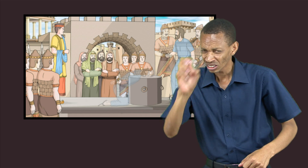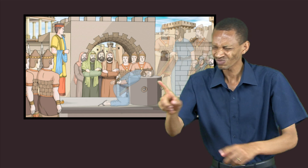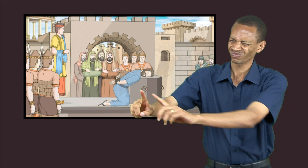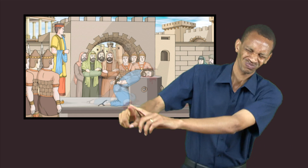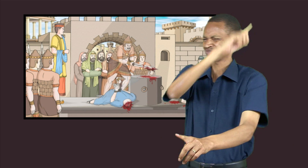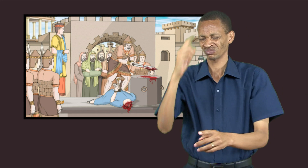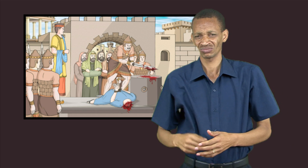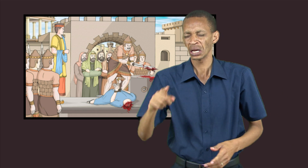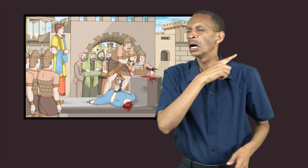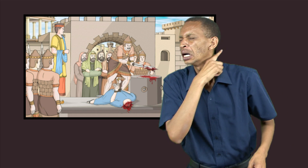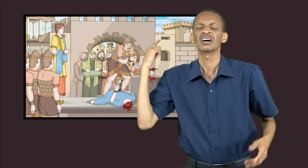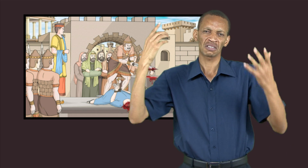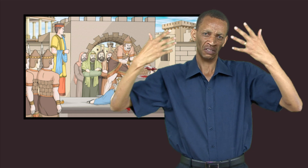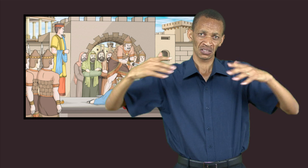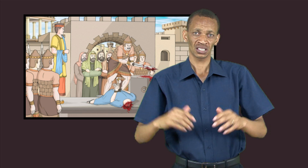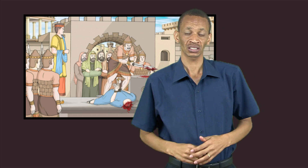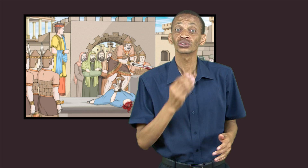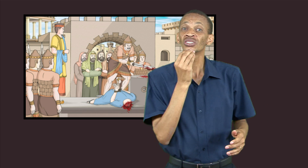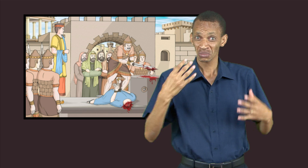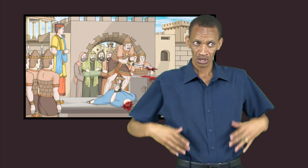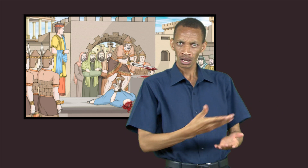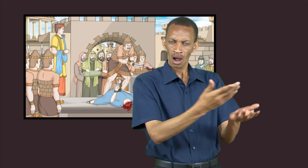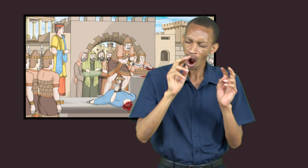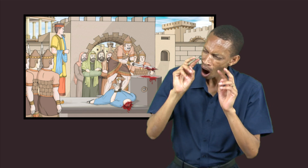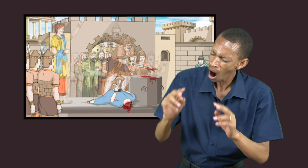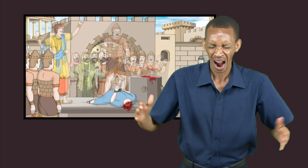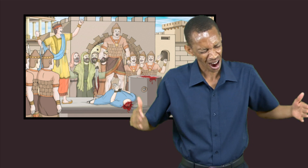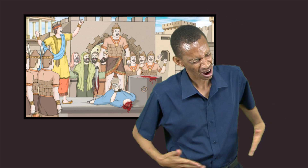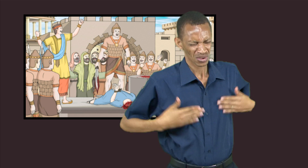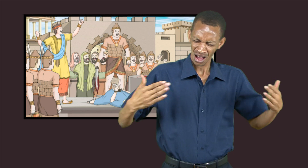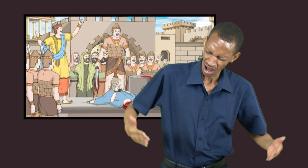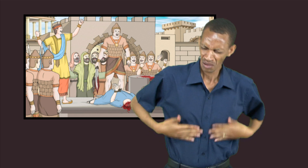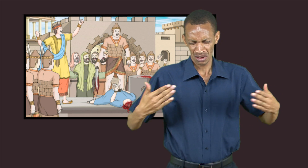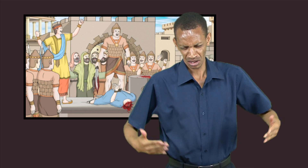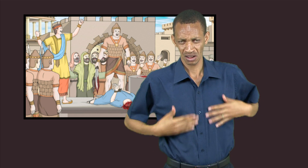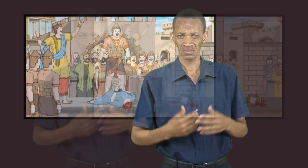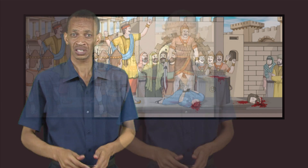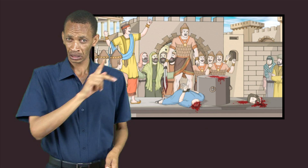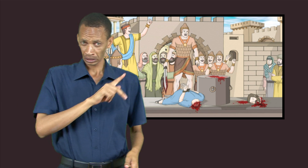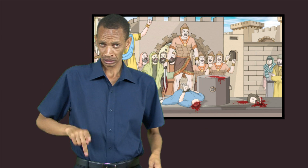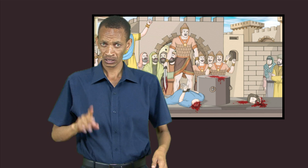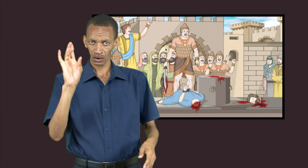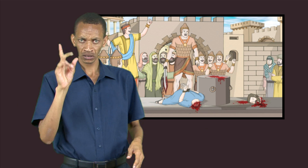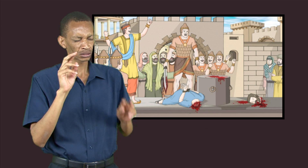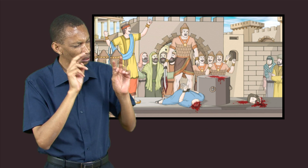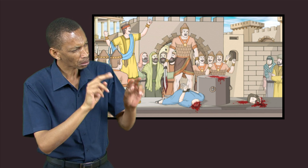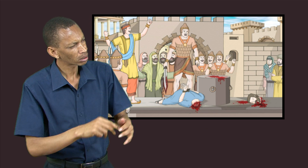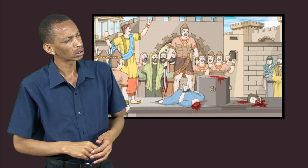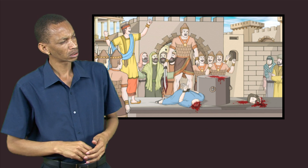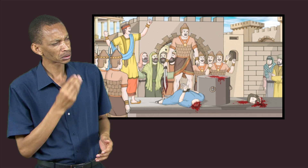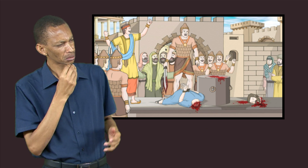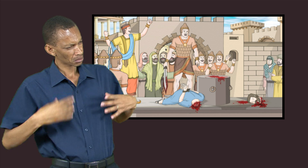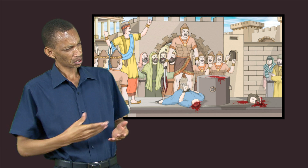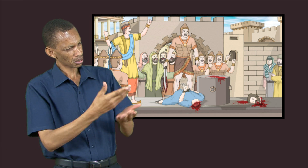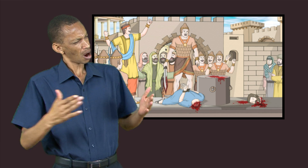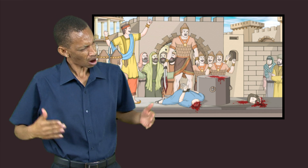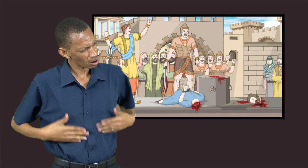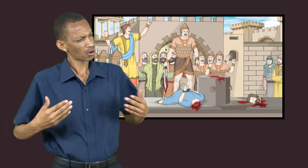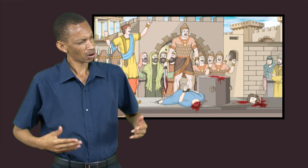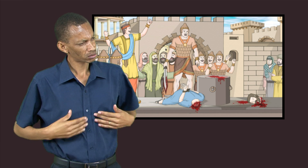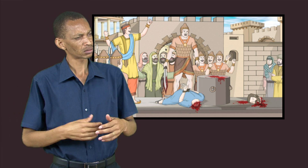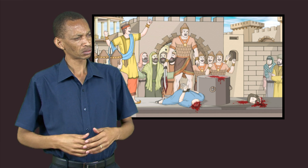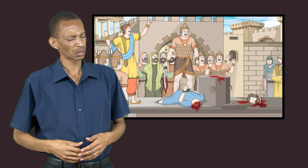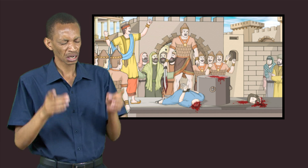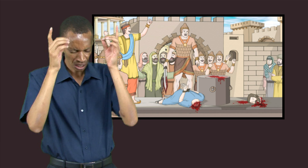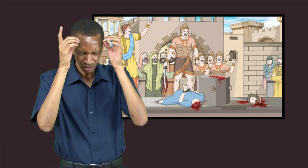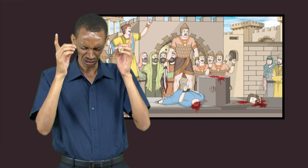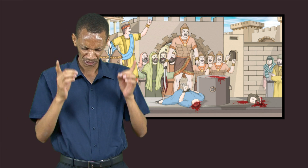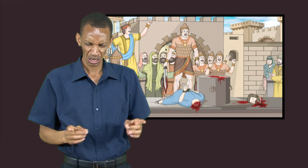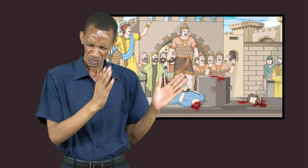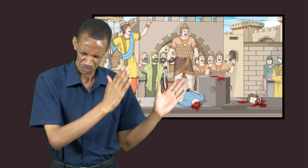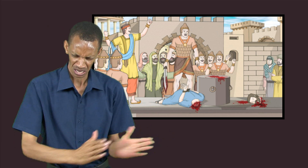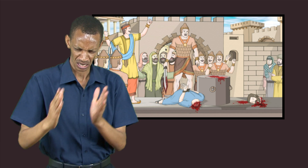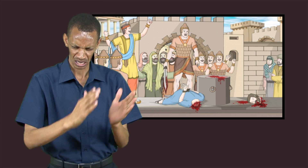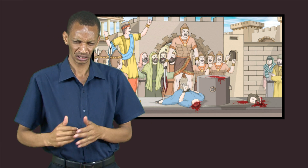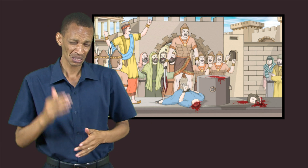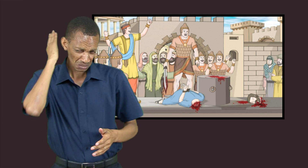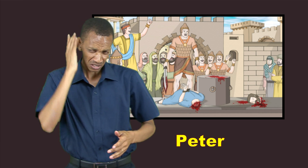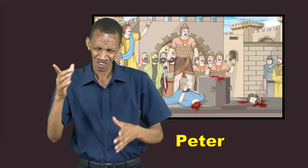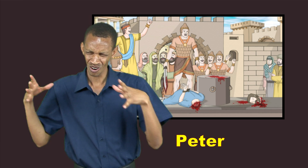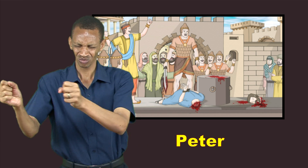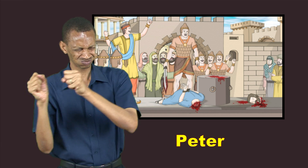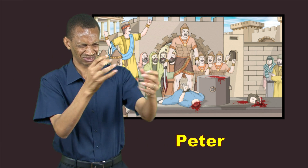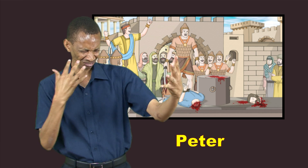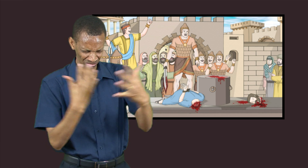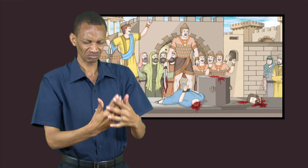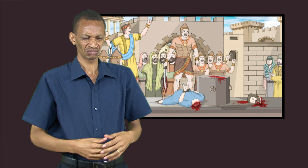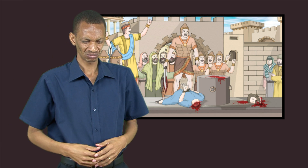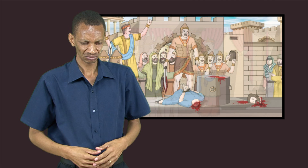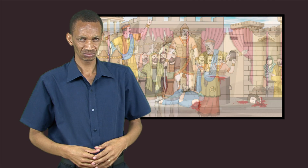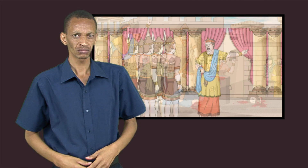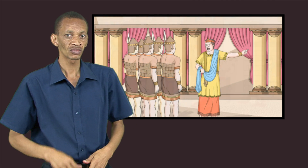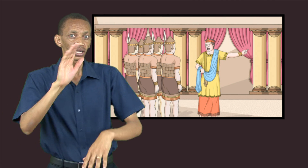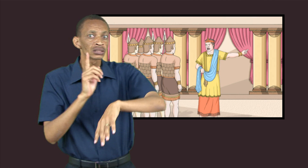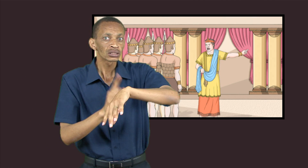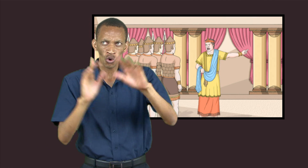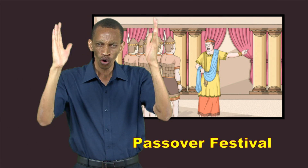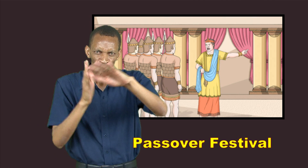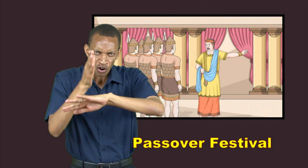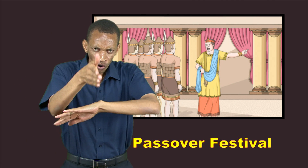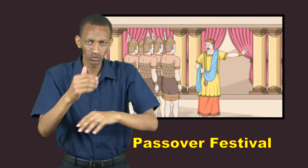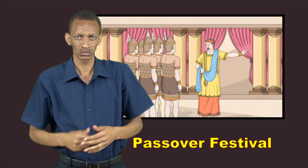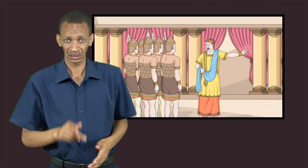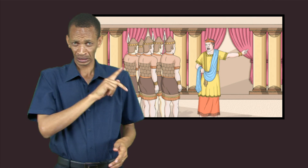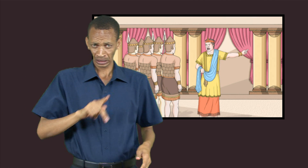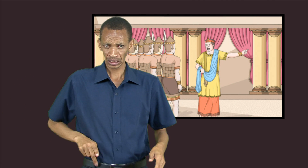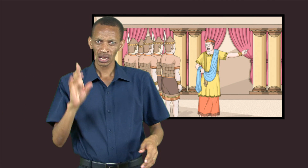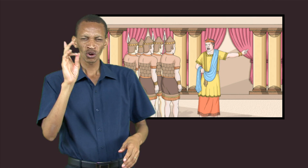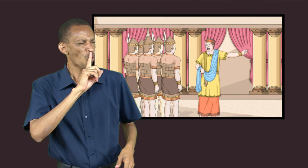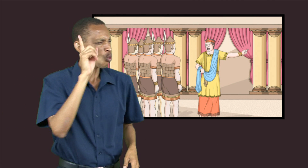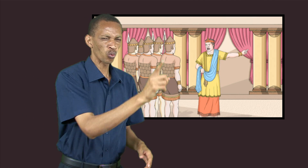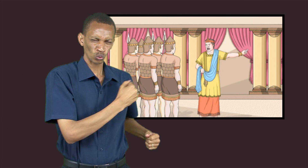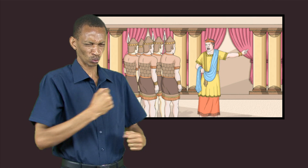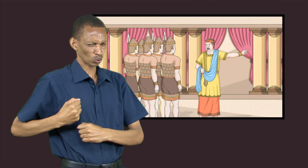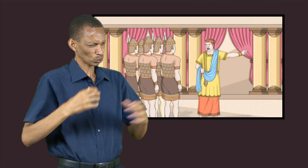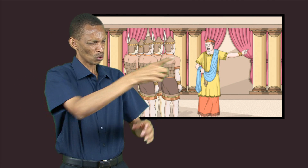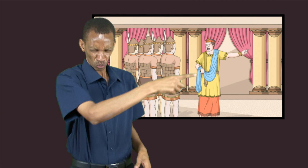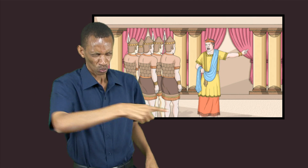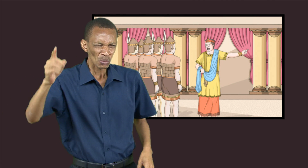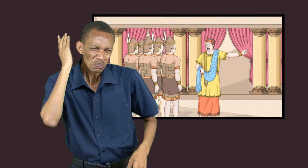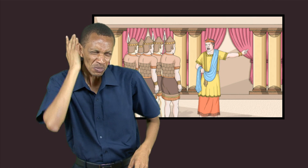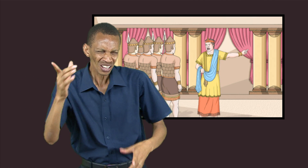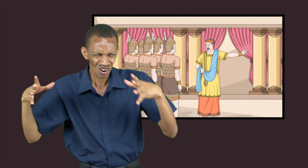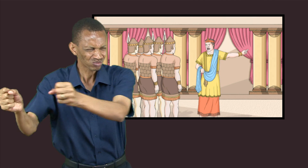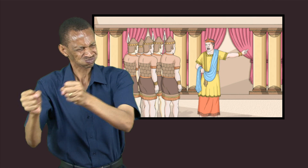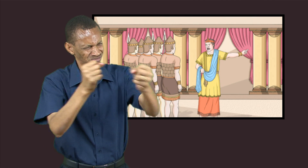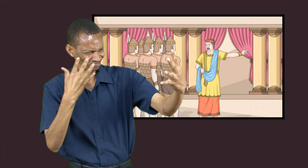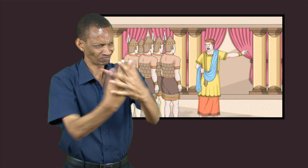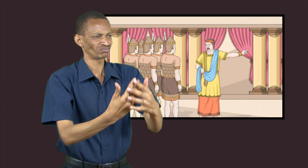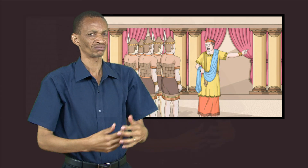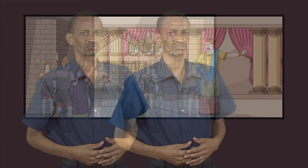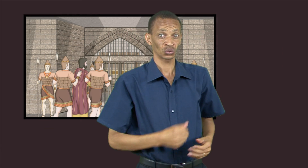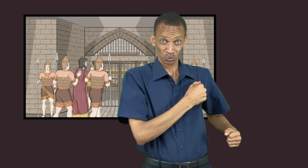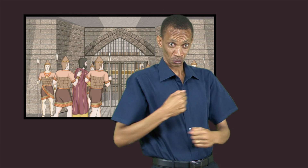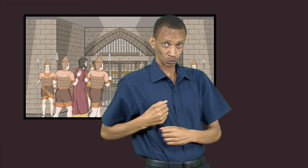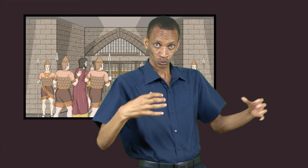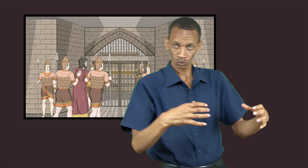And seeing that this pleased the Jews, Herod proceeded to seize Peter during the Feast of Unleavened Bread.